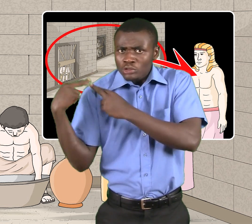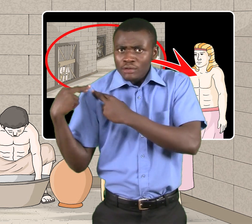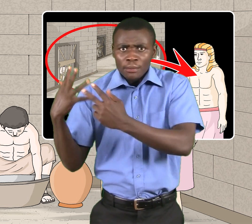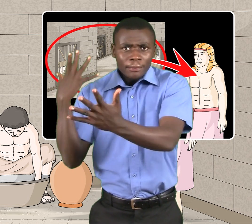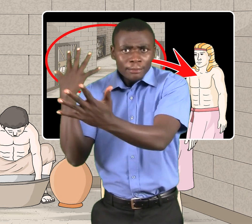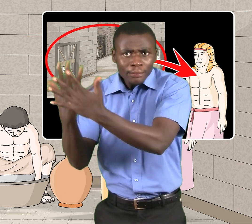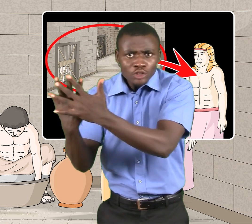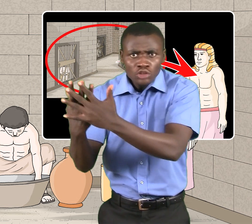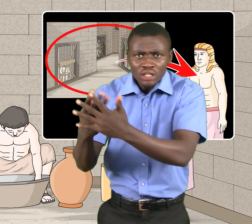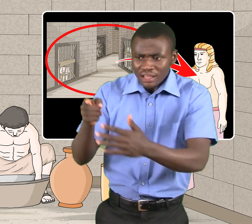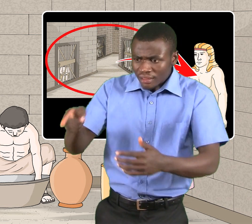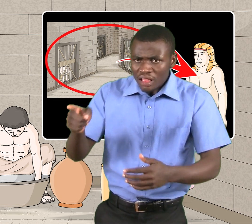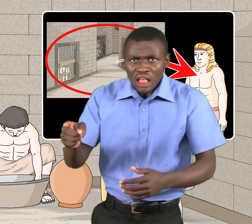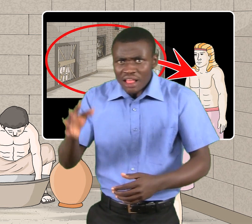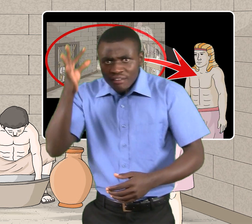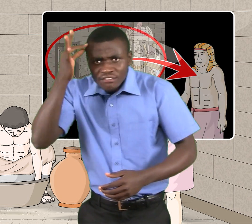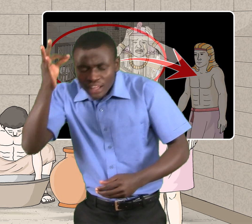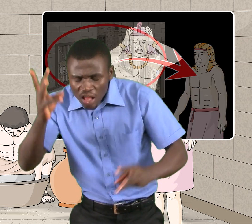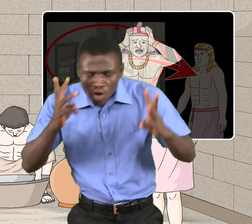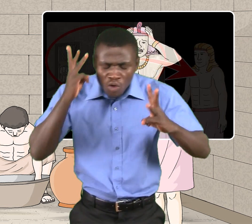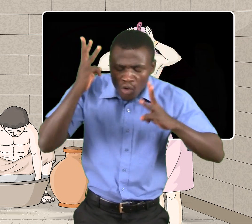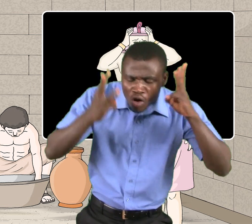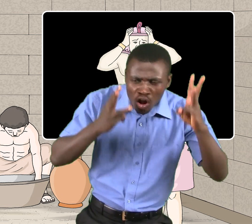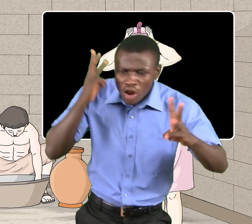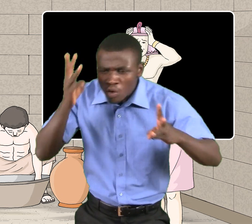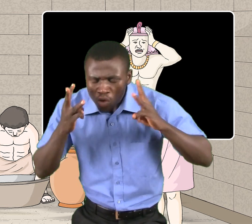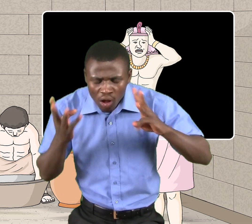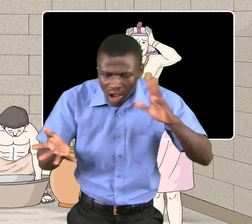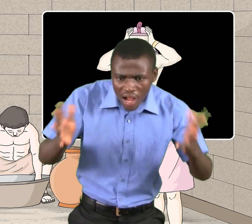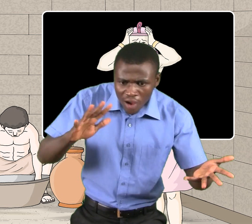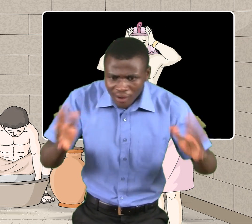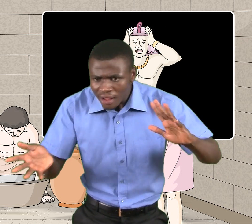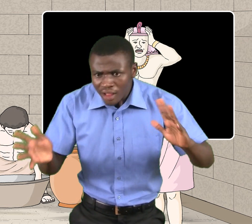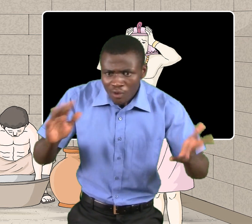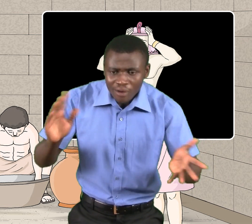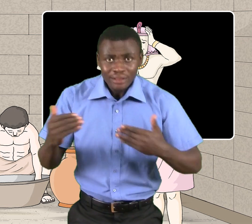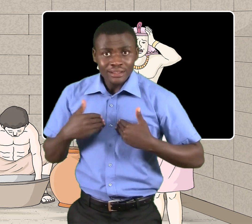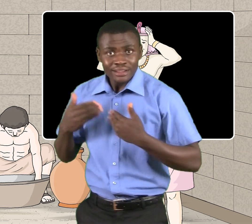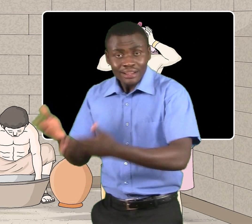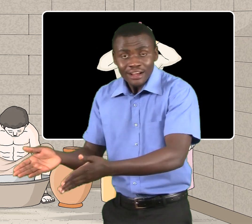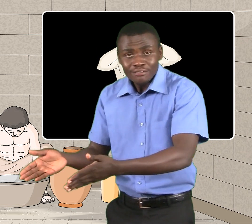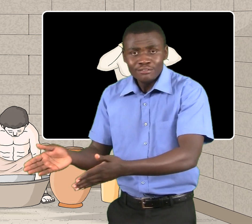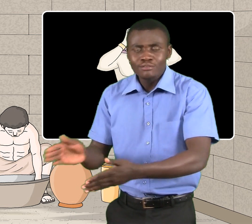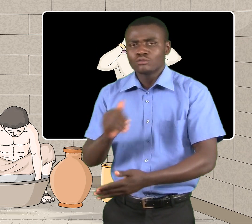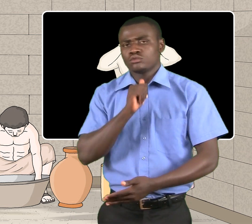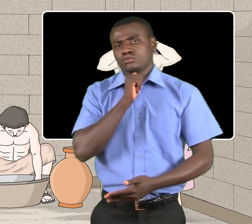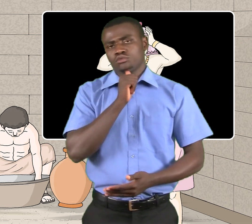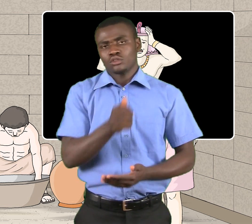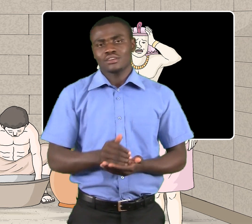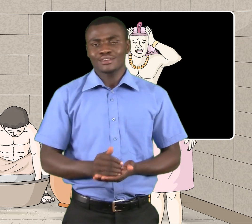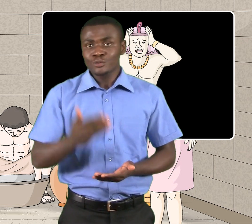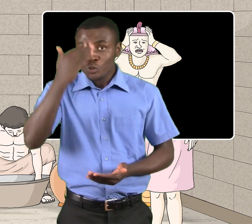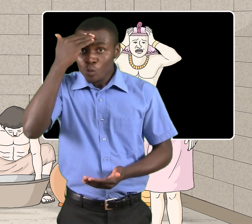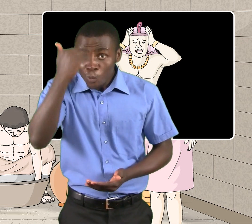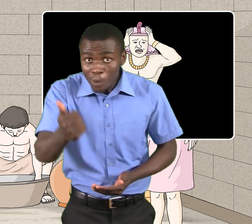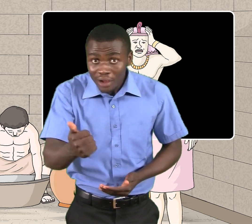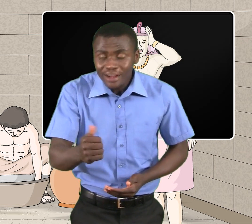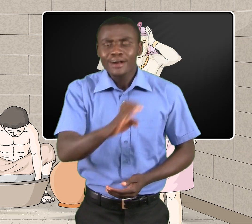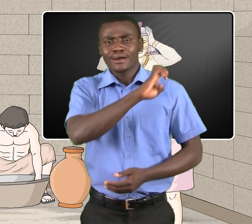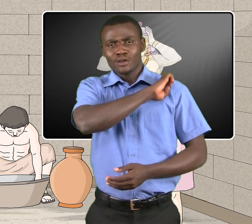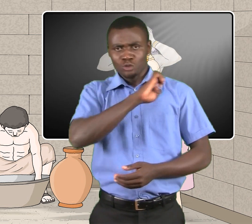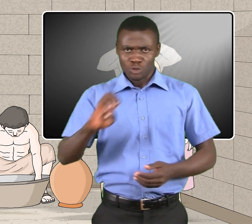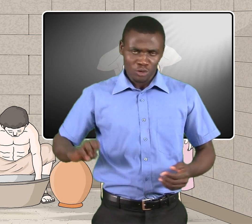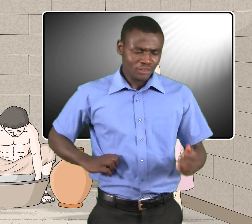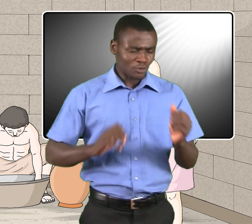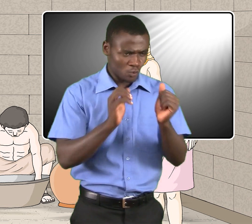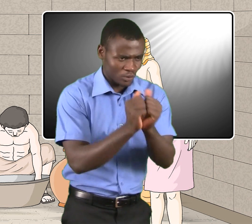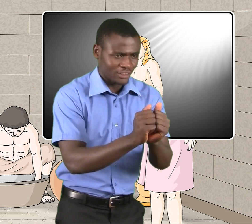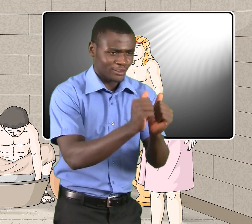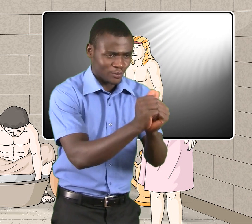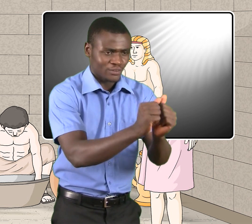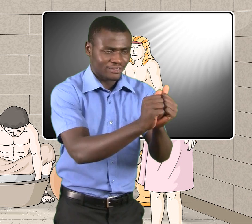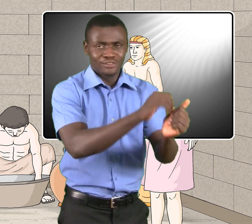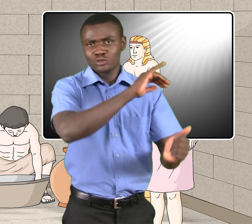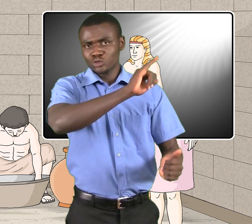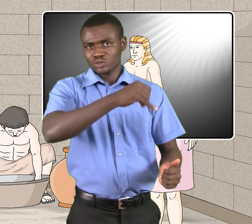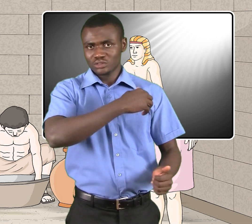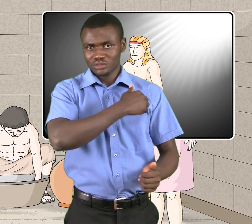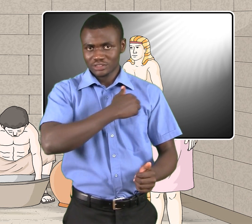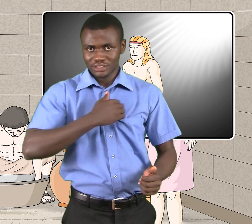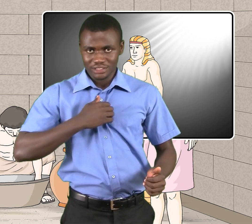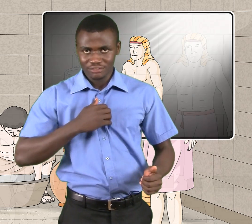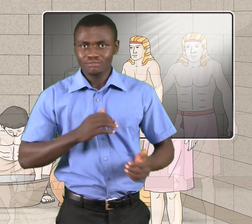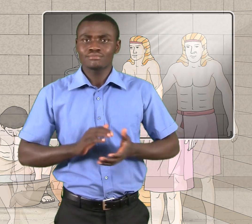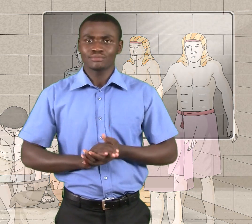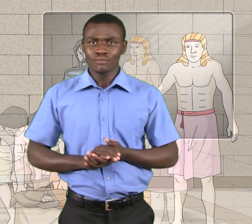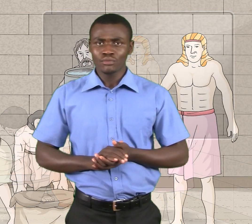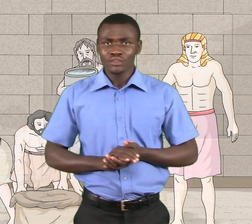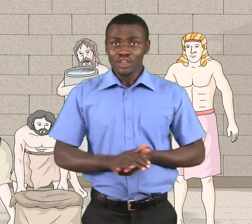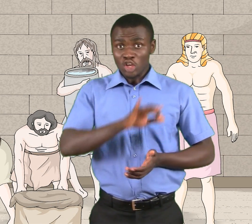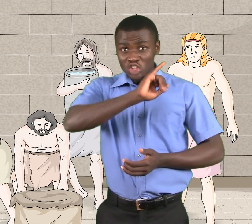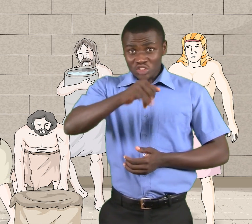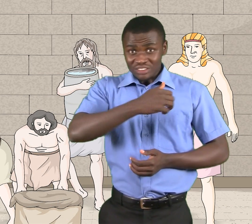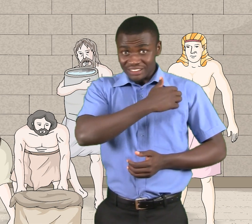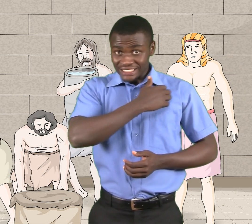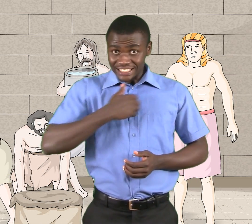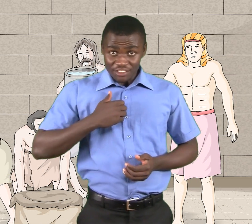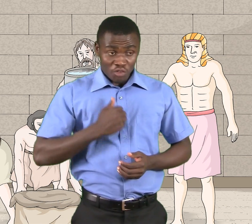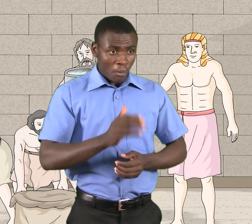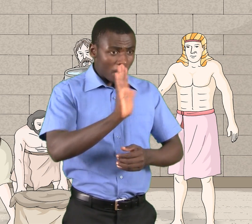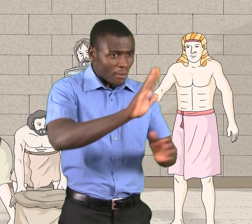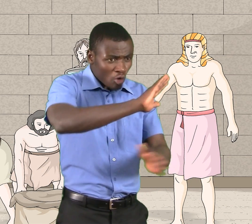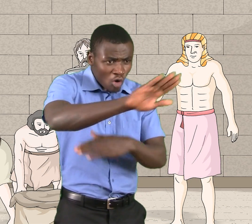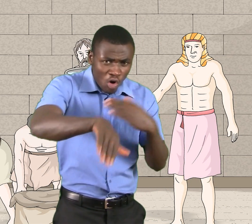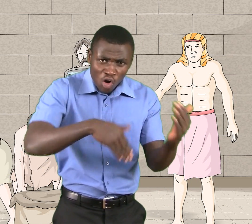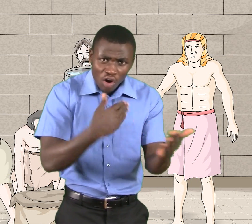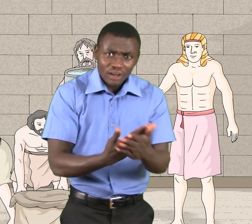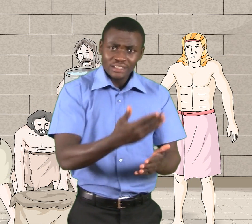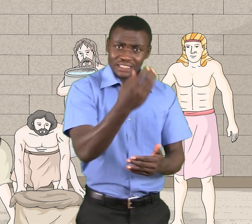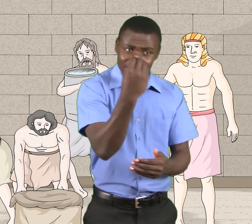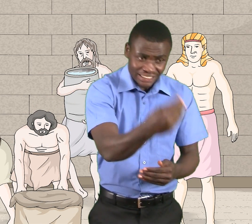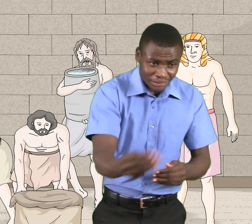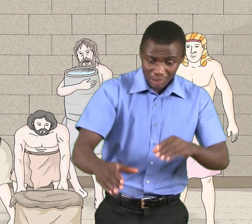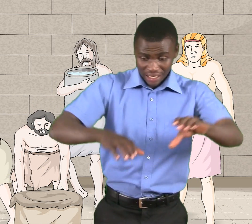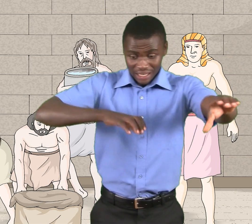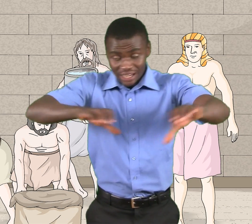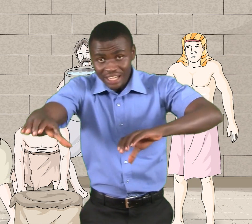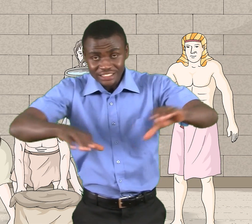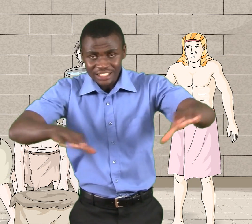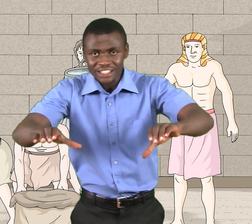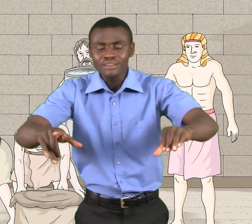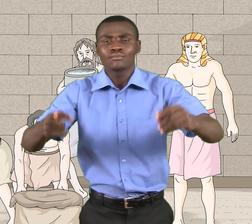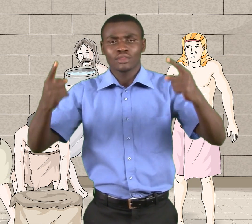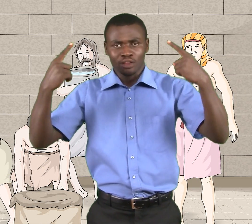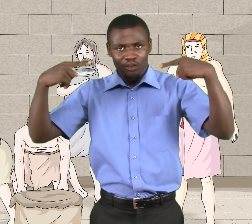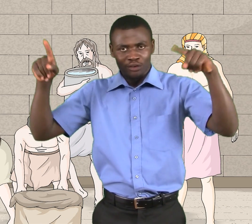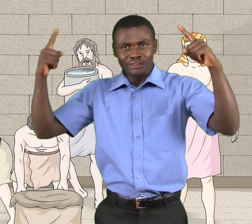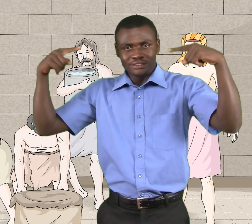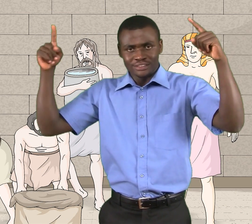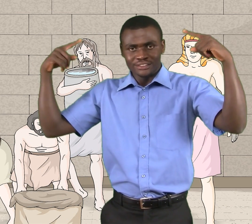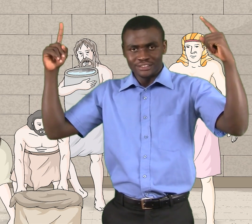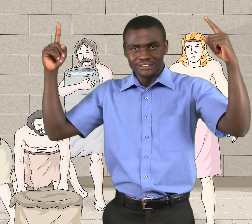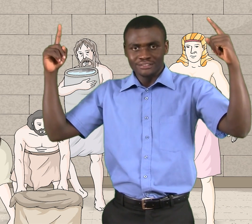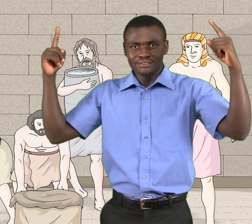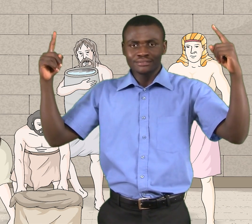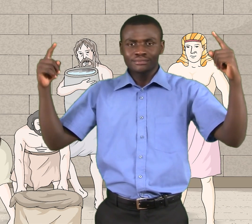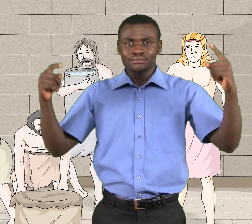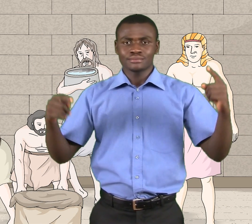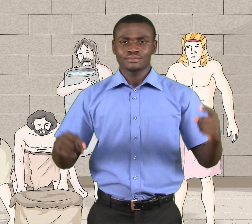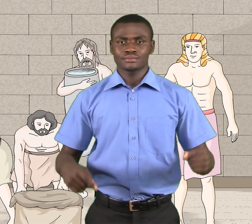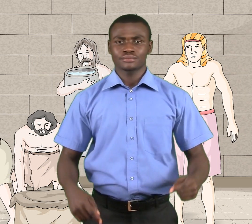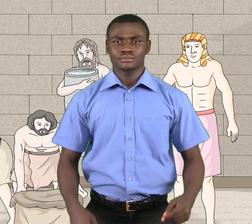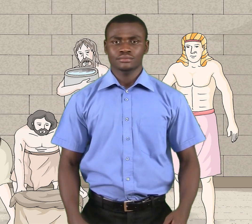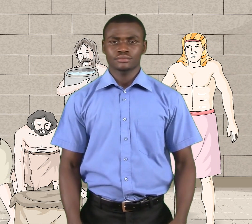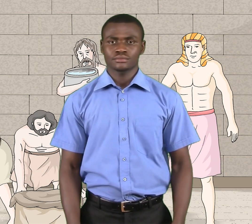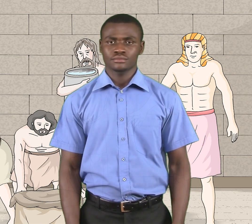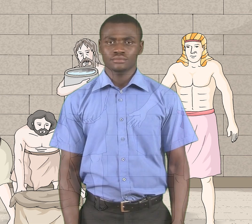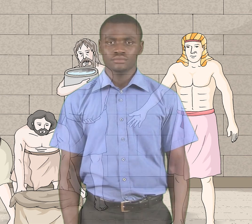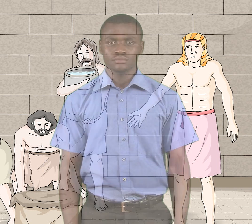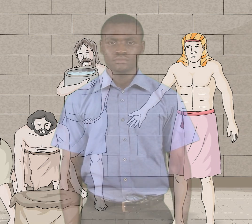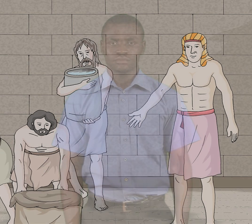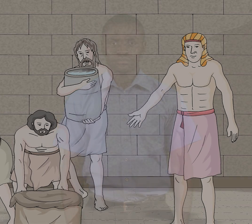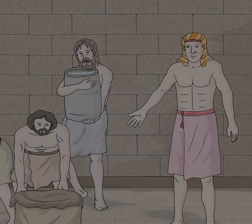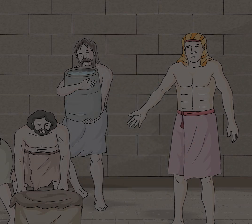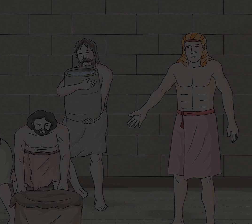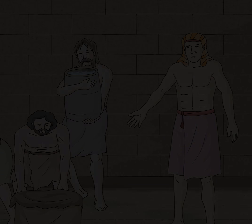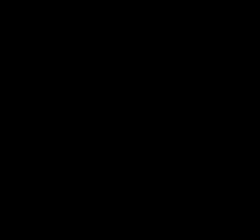The warden did not concern himself with anything under Joseph’s care, because the LORD was with Joseph and gave him success in whatever he did.